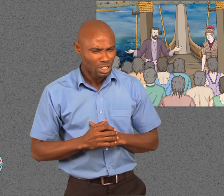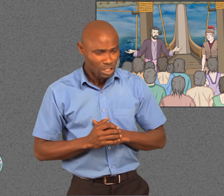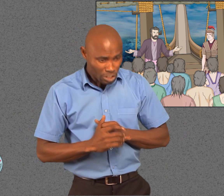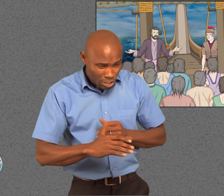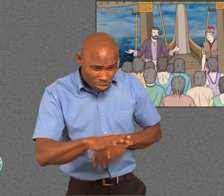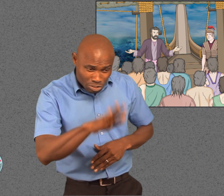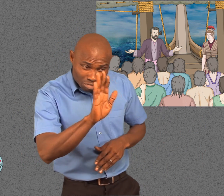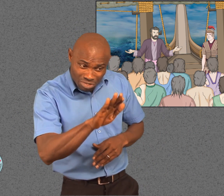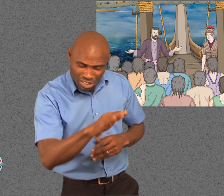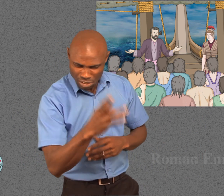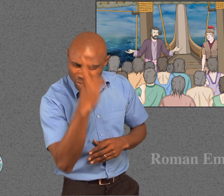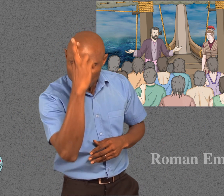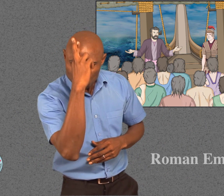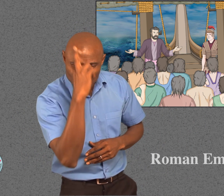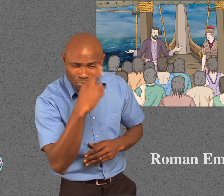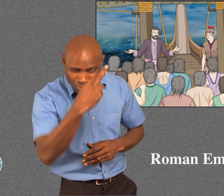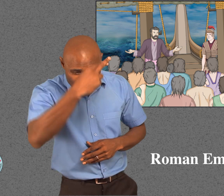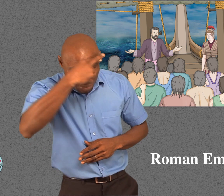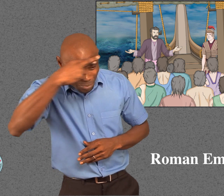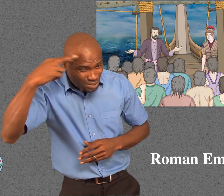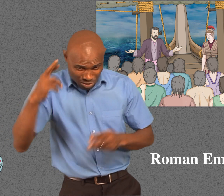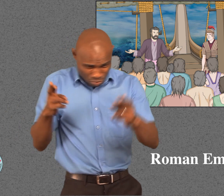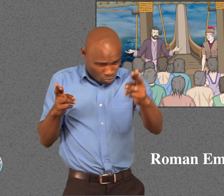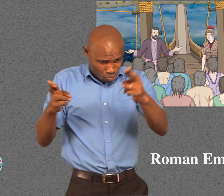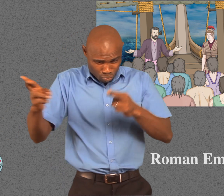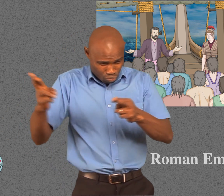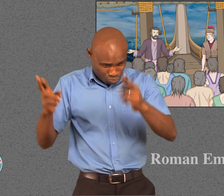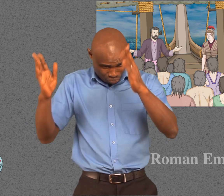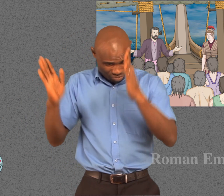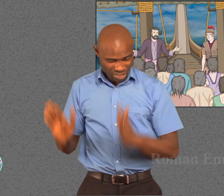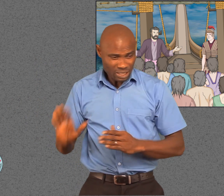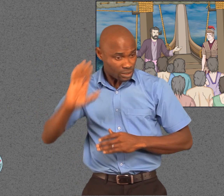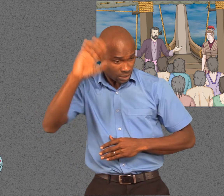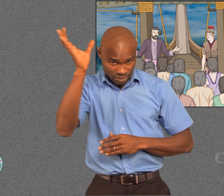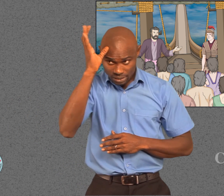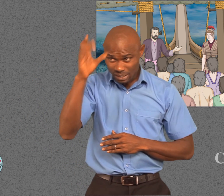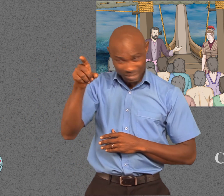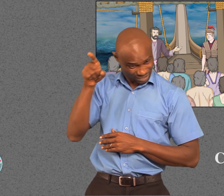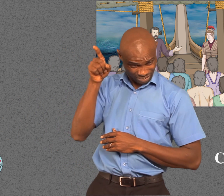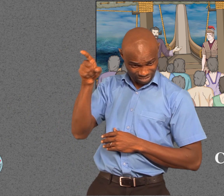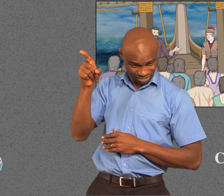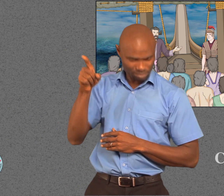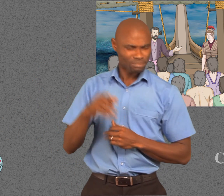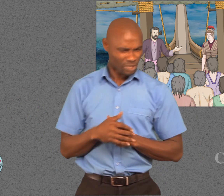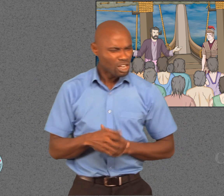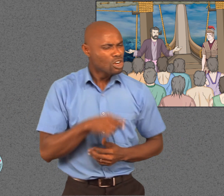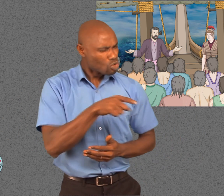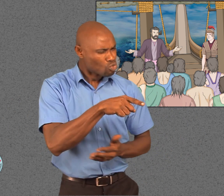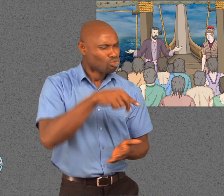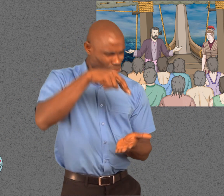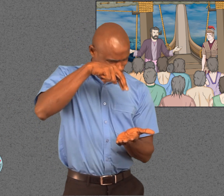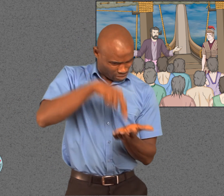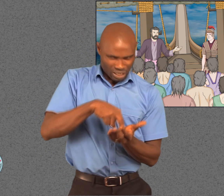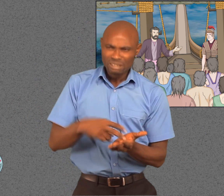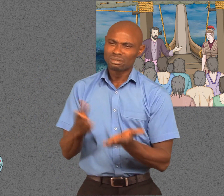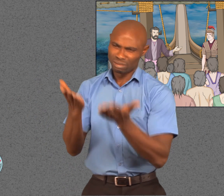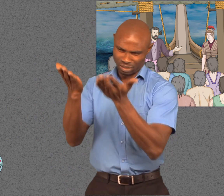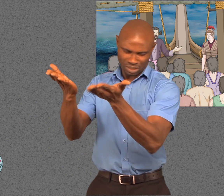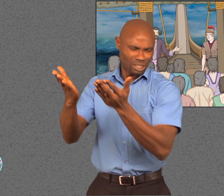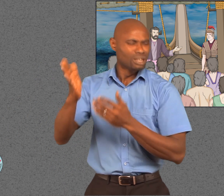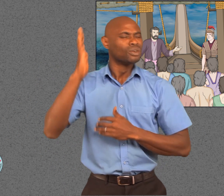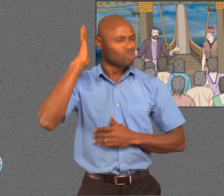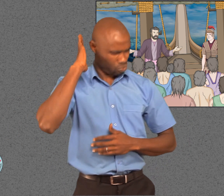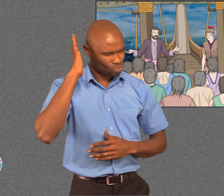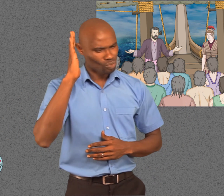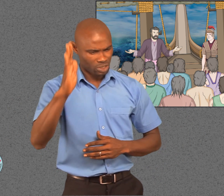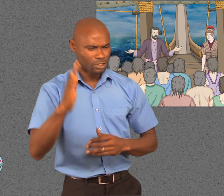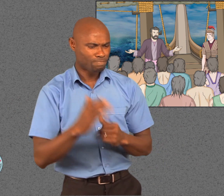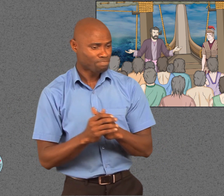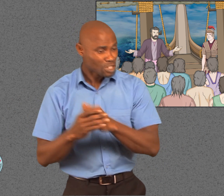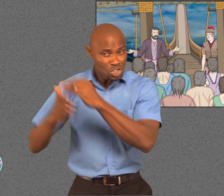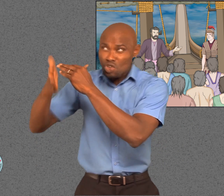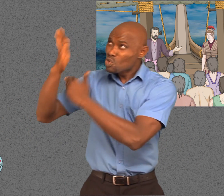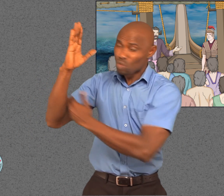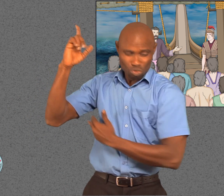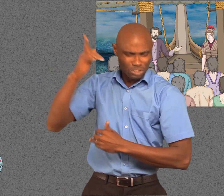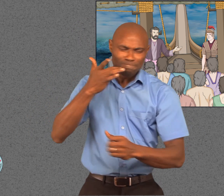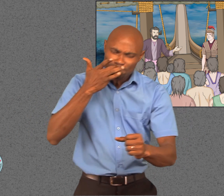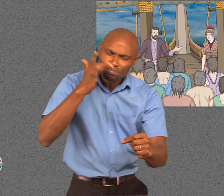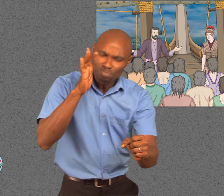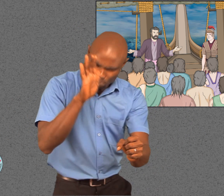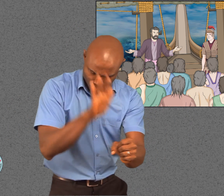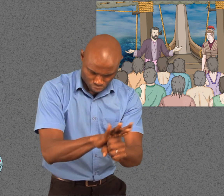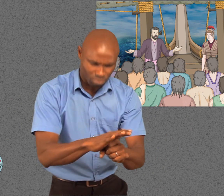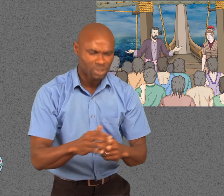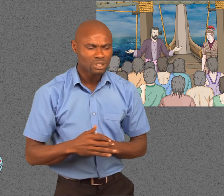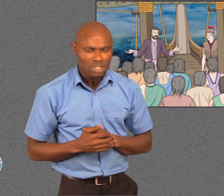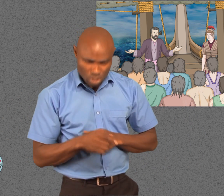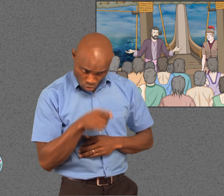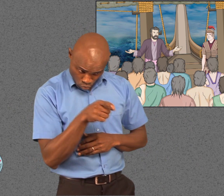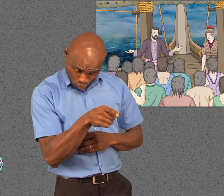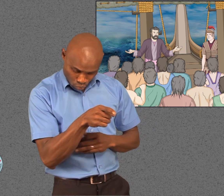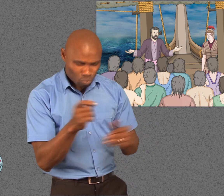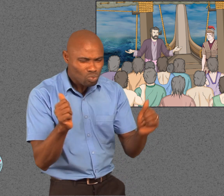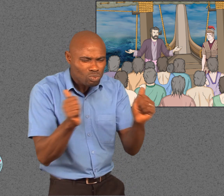you must stand before Caesar.